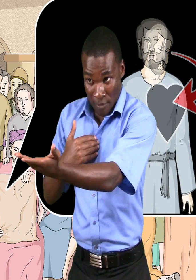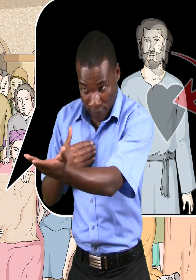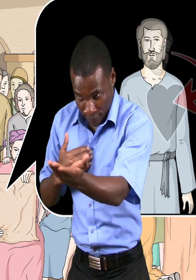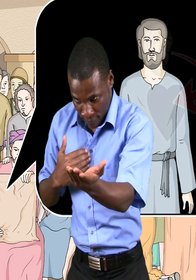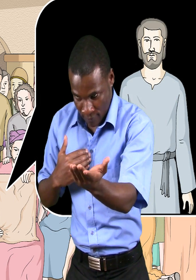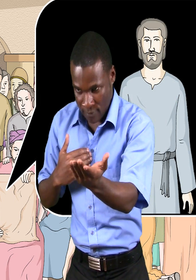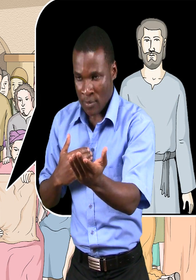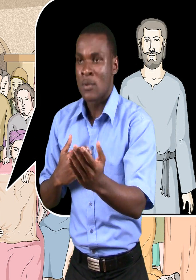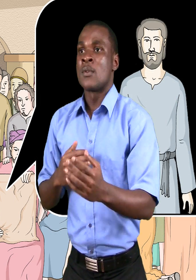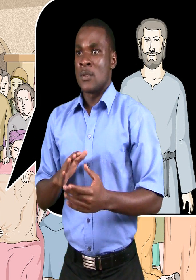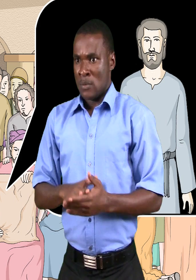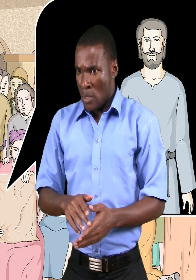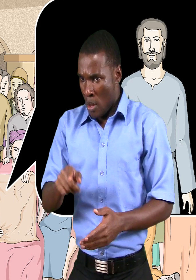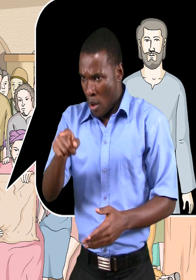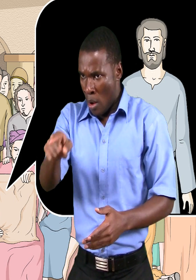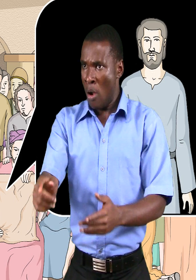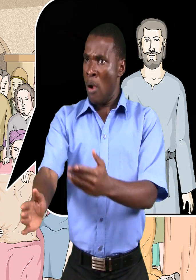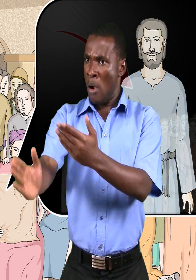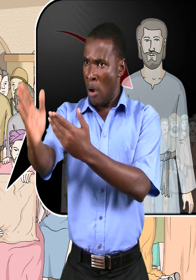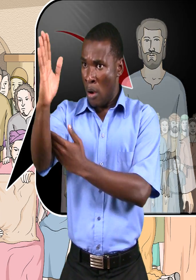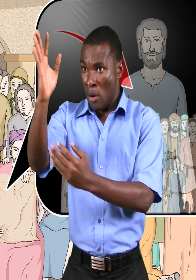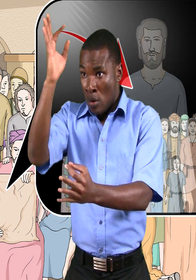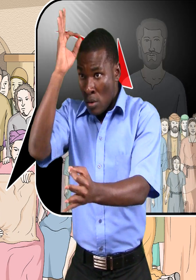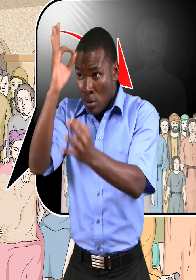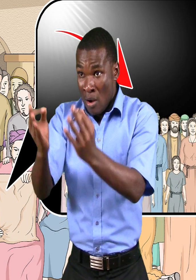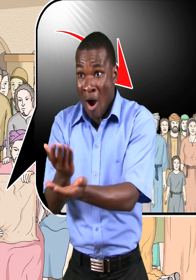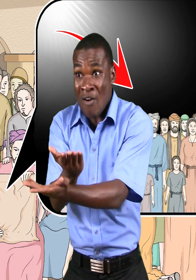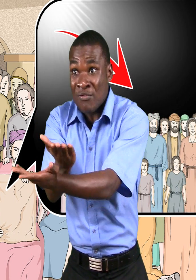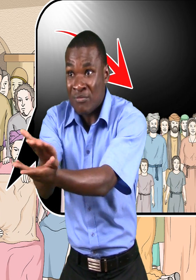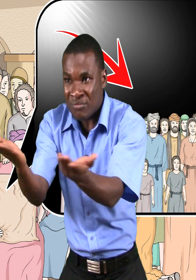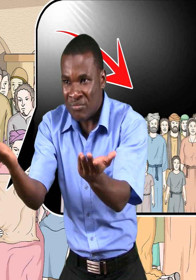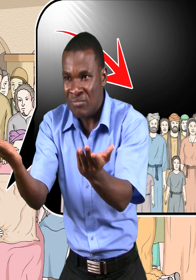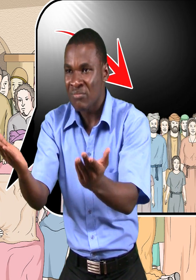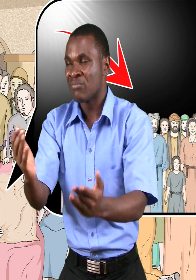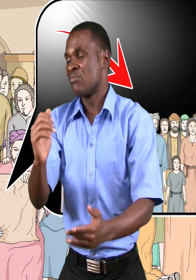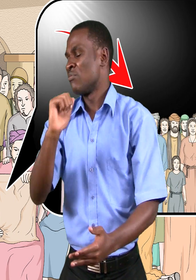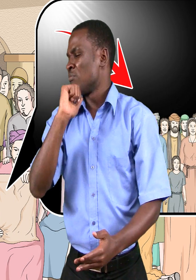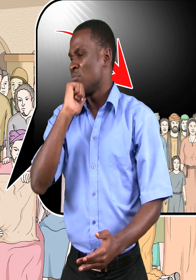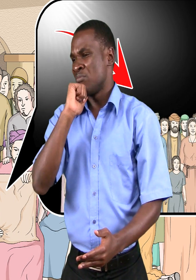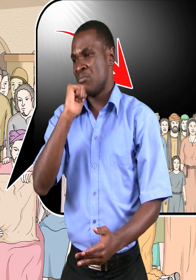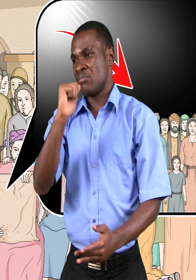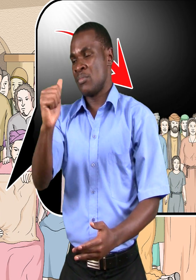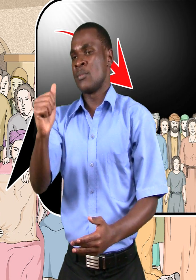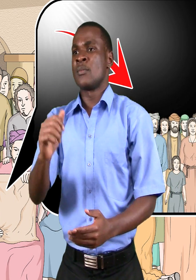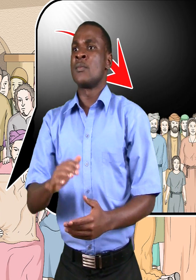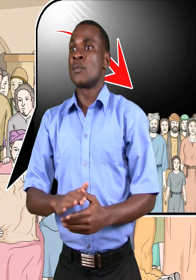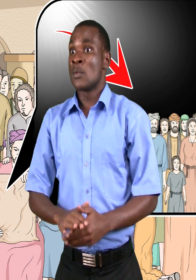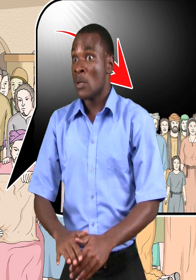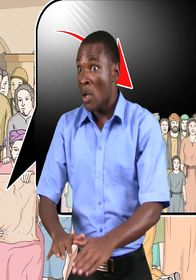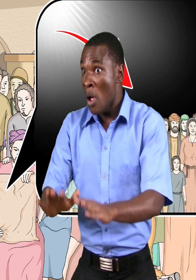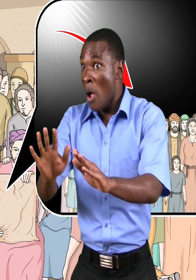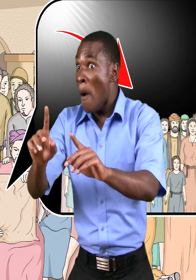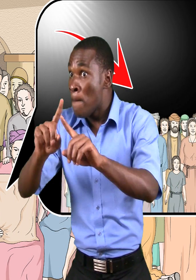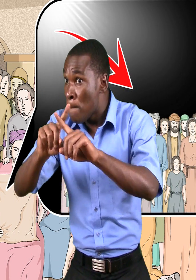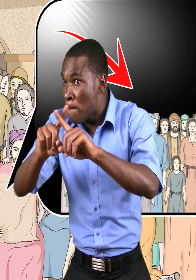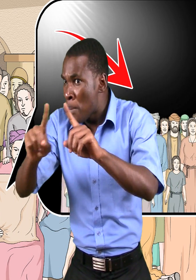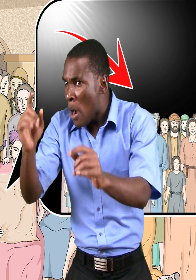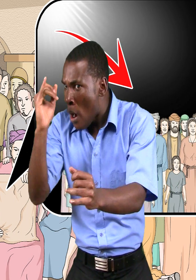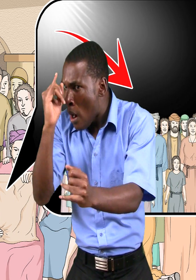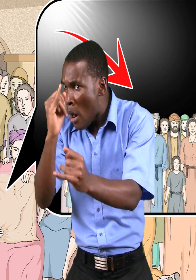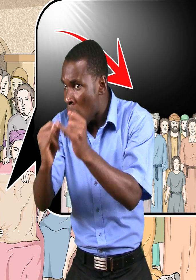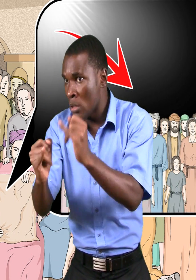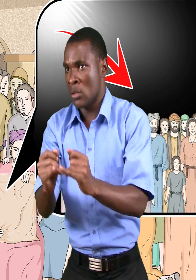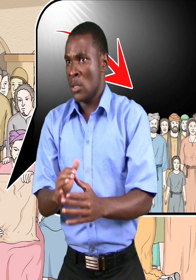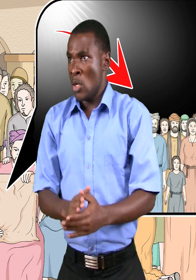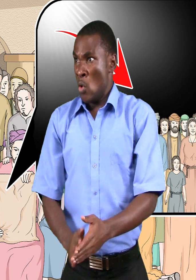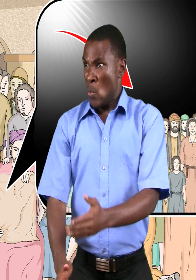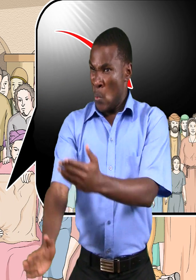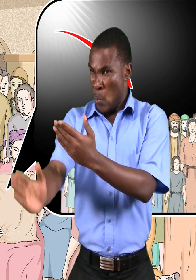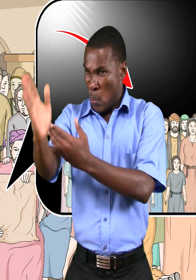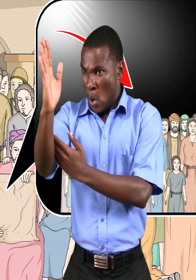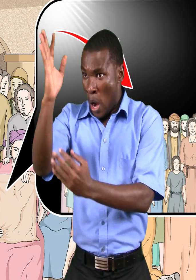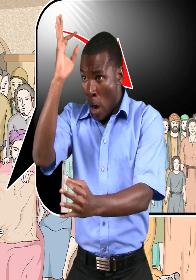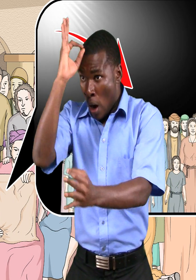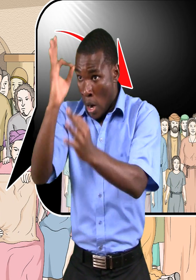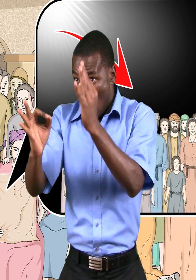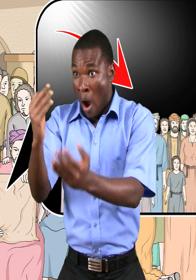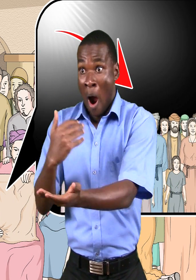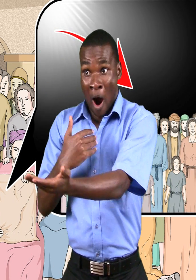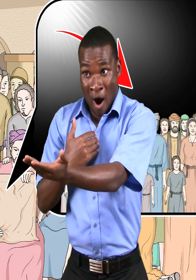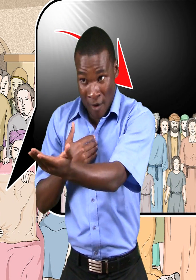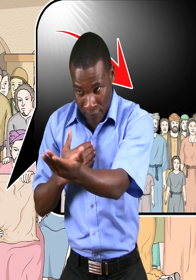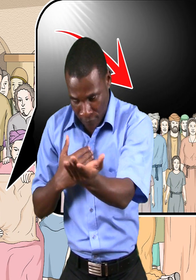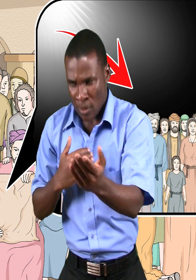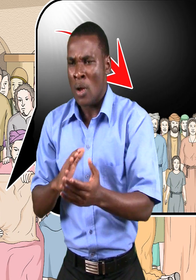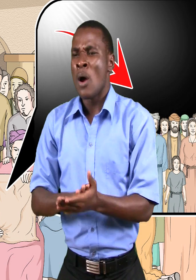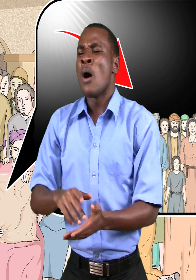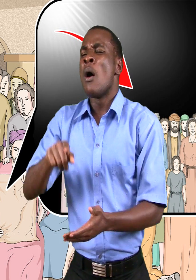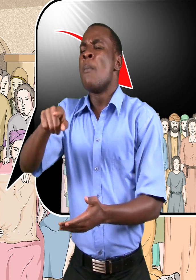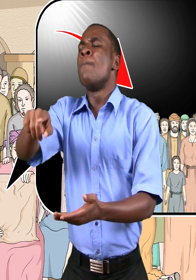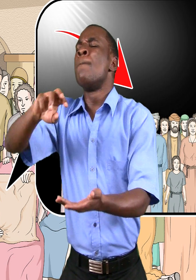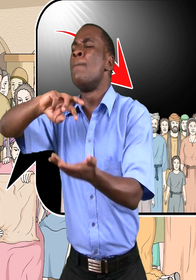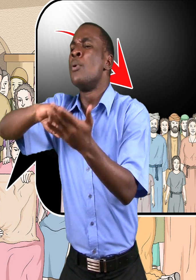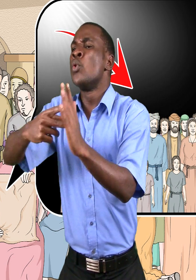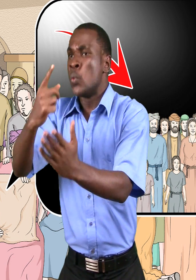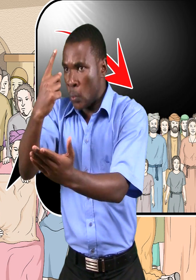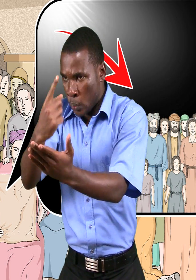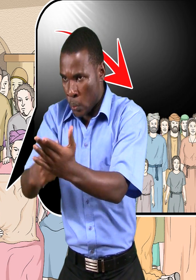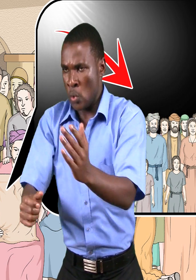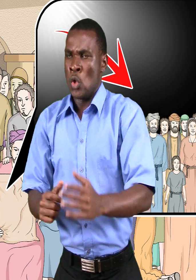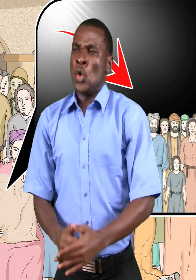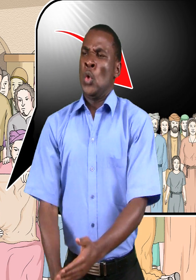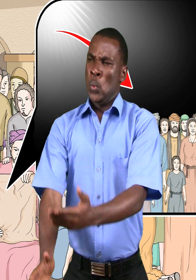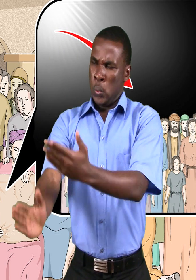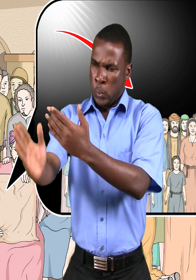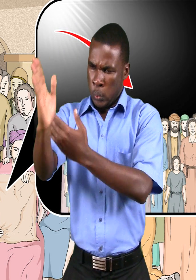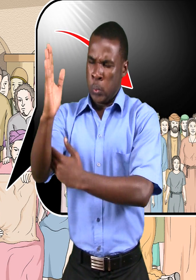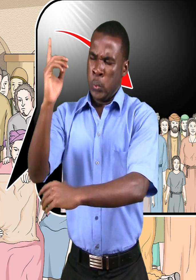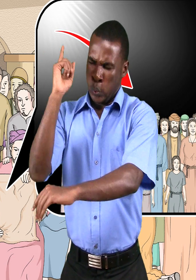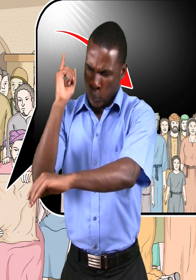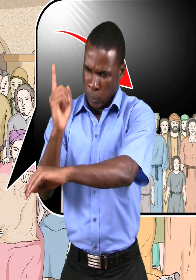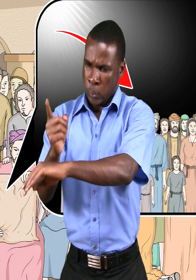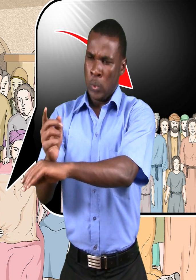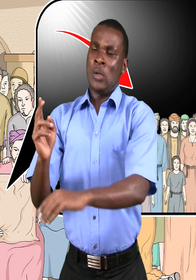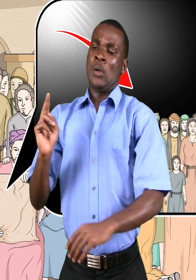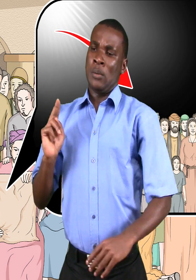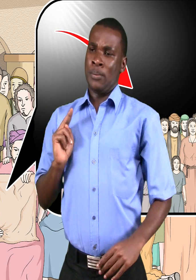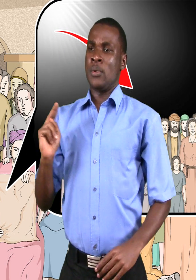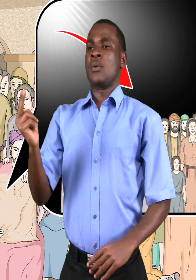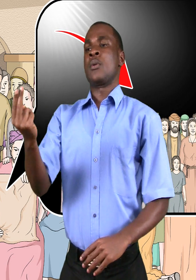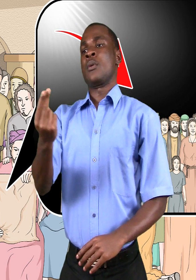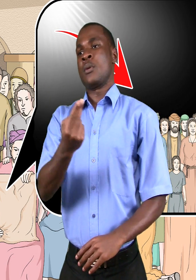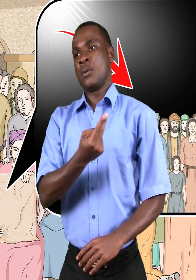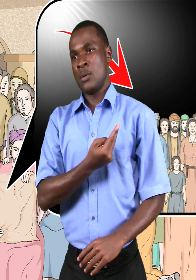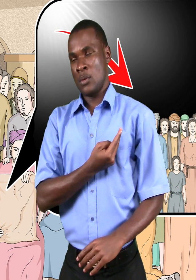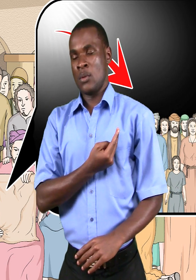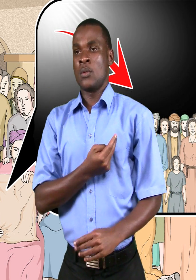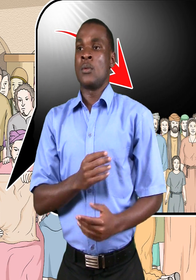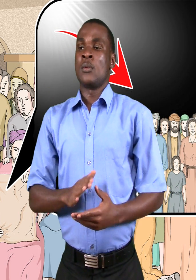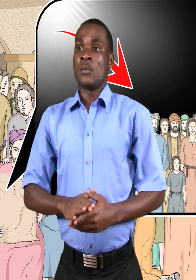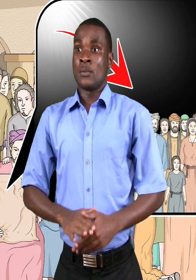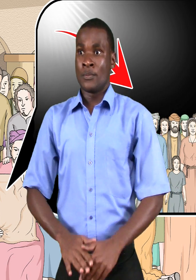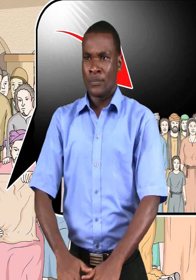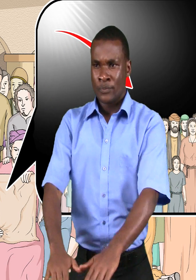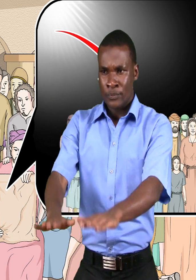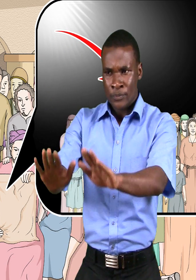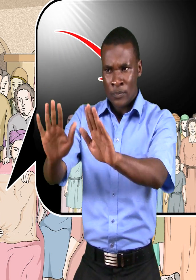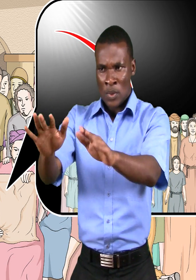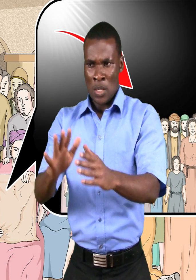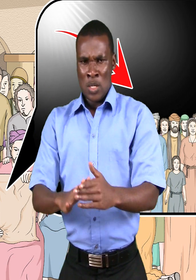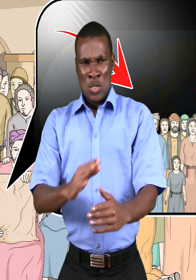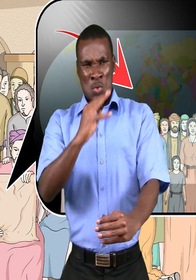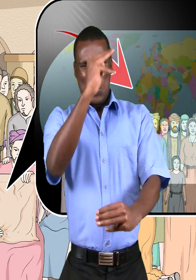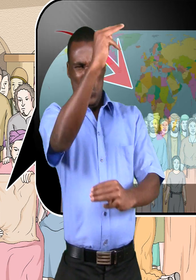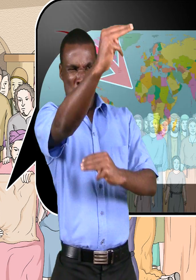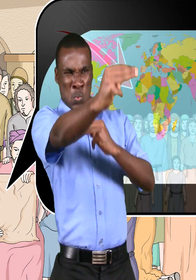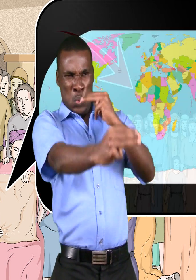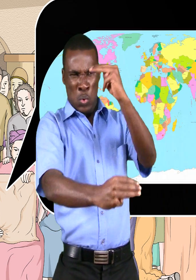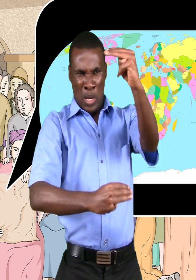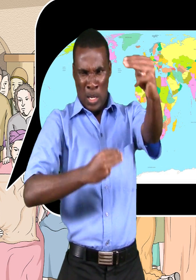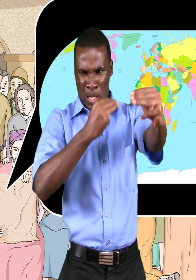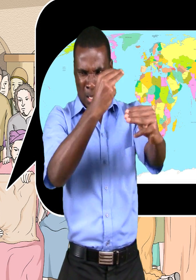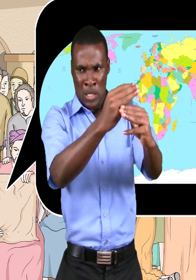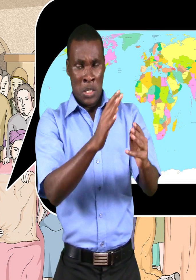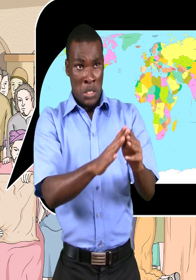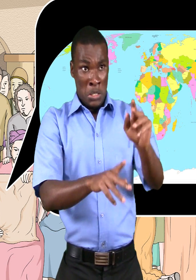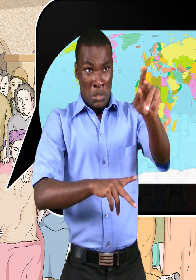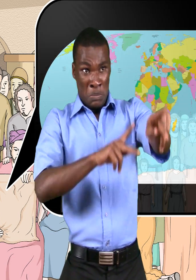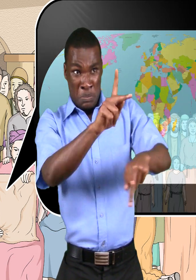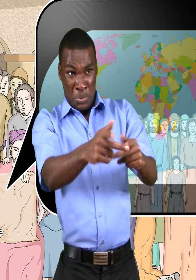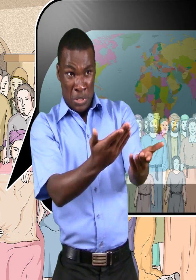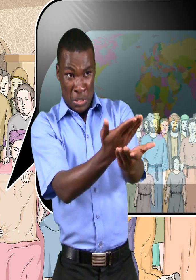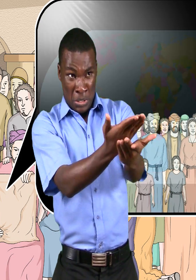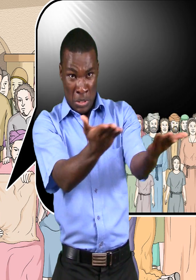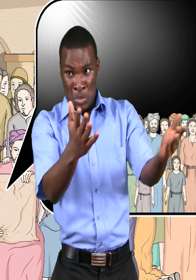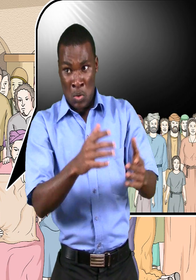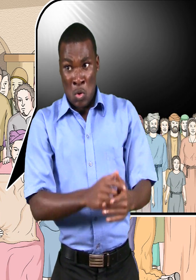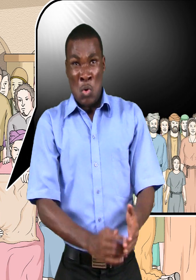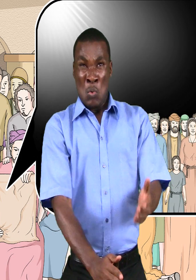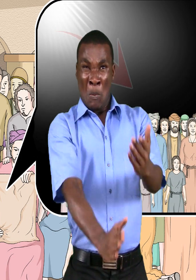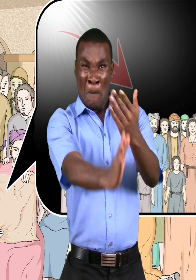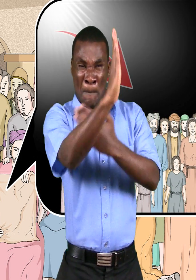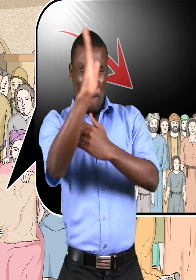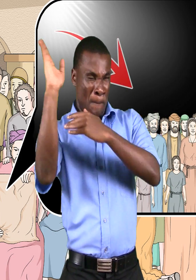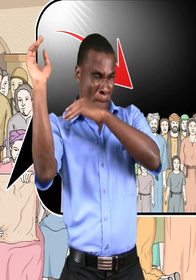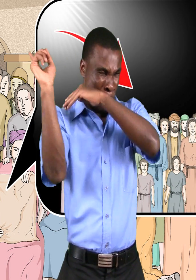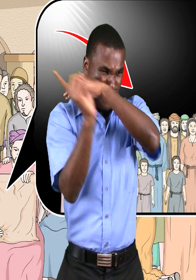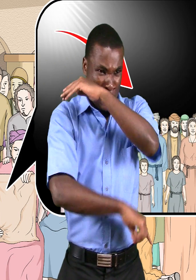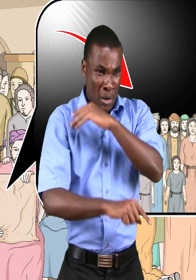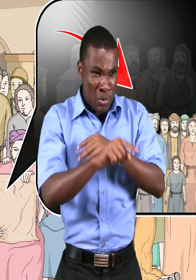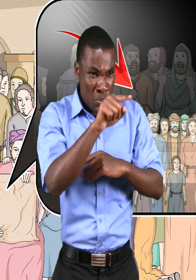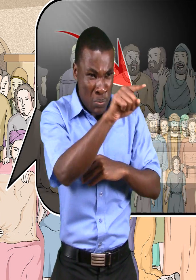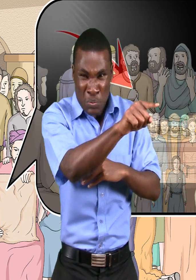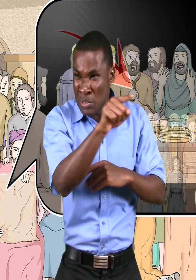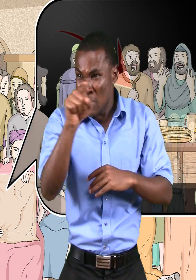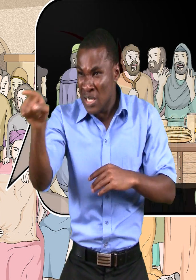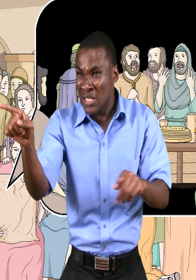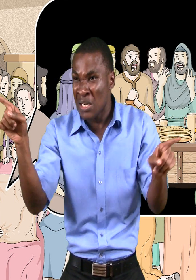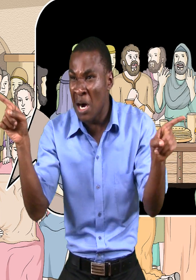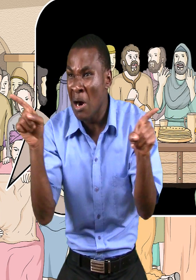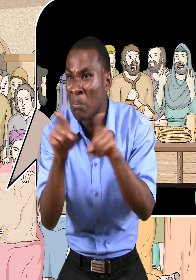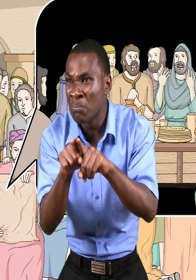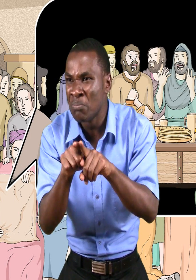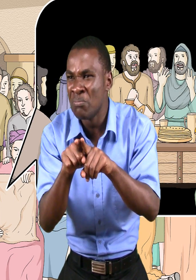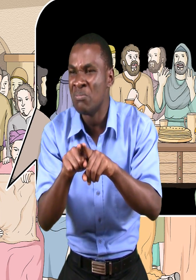But when we are judged by the Lord, we are being disciplined so that we will not be condemned with the world.